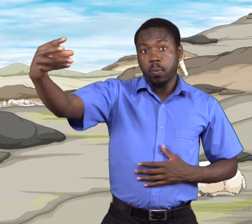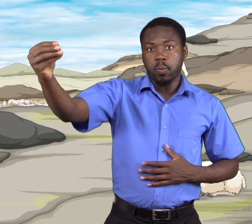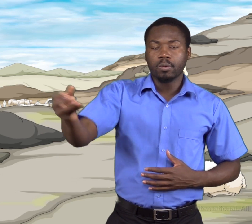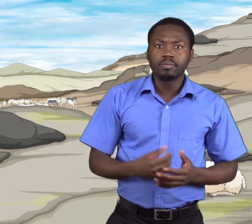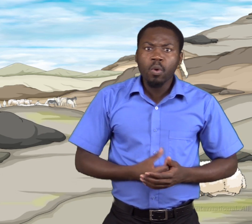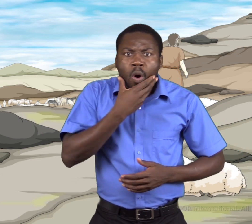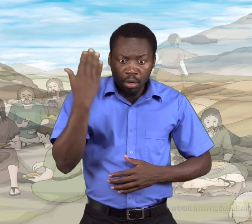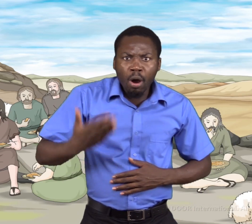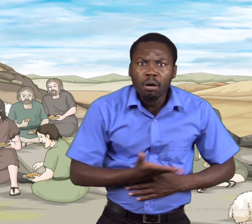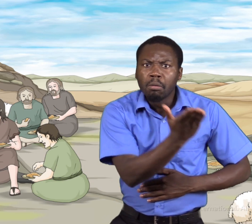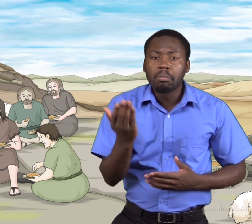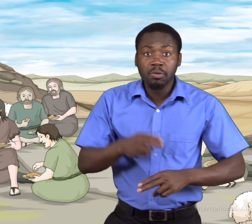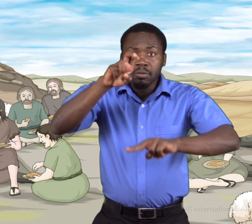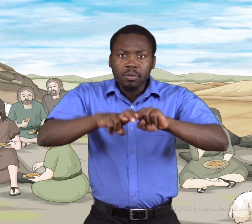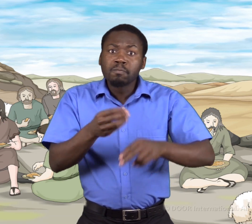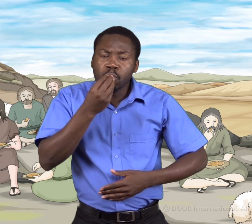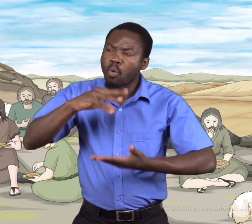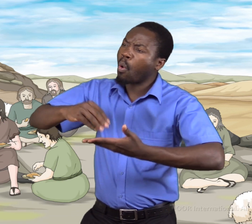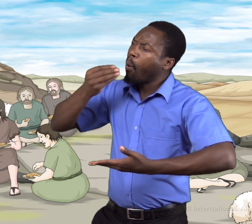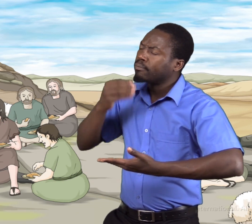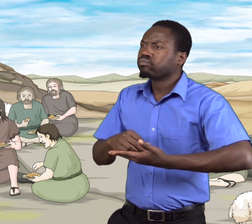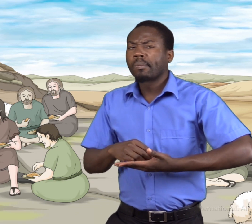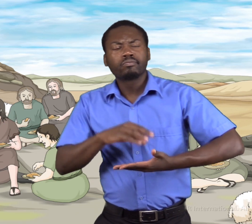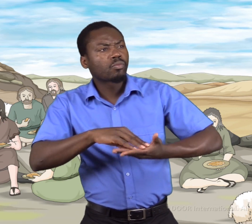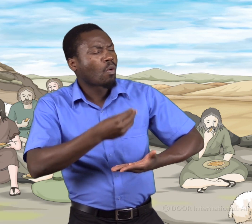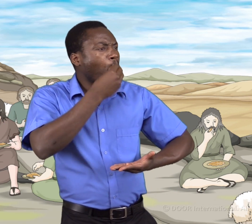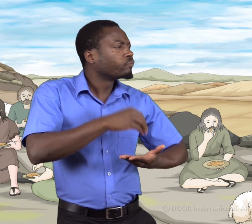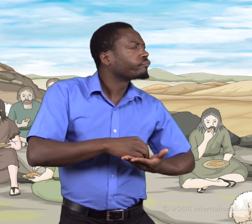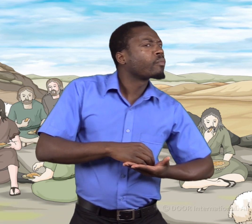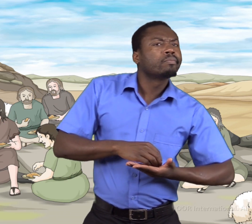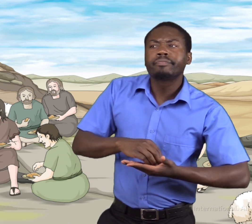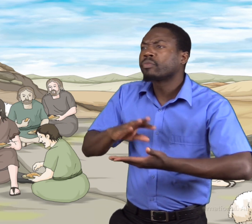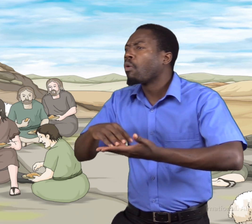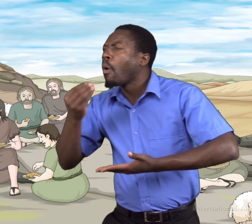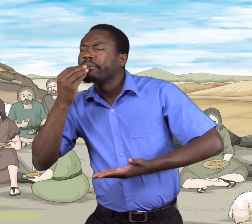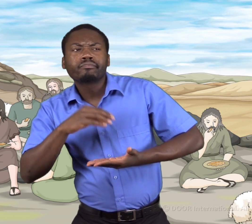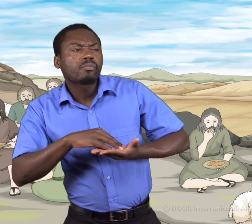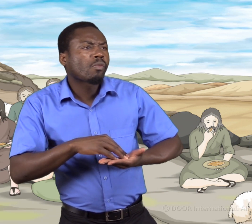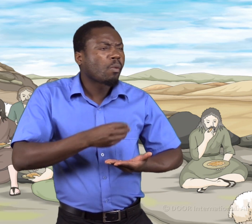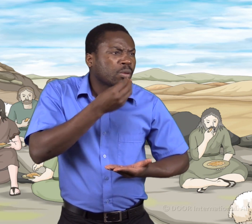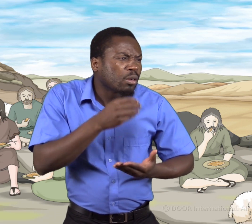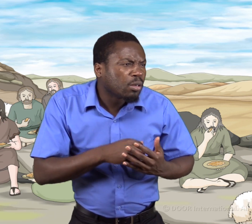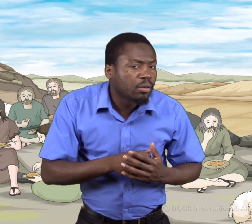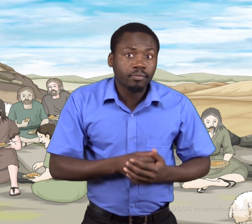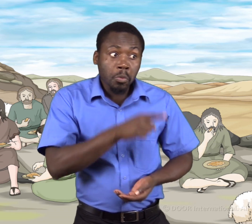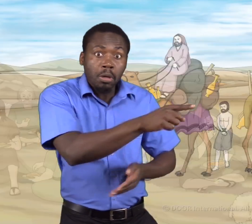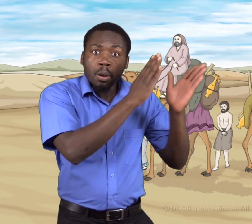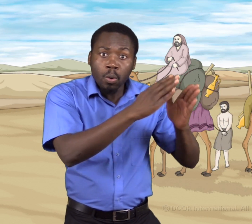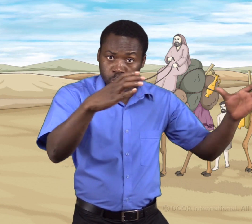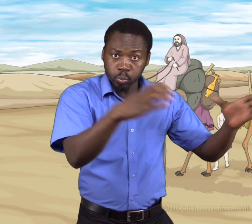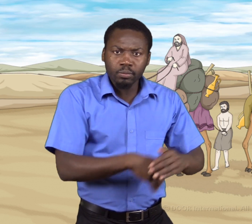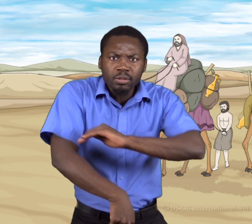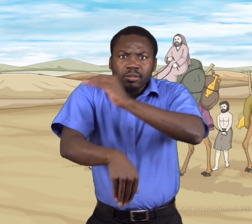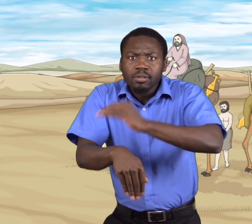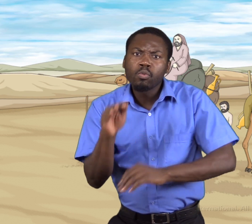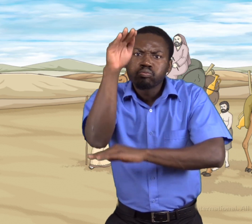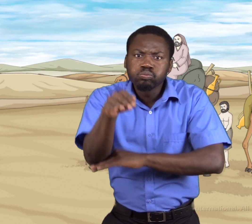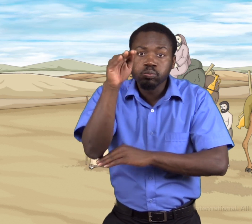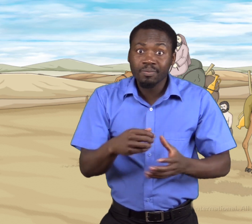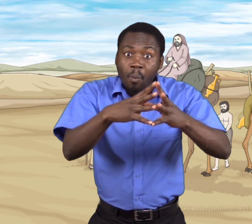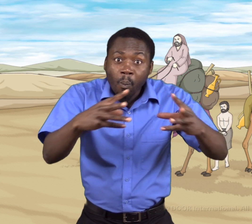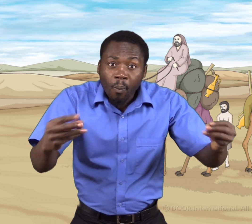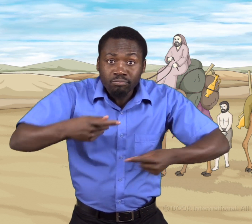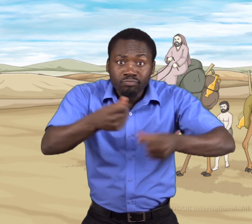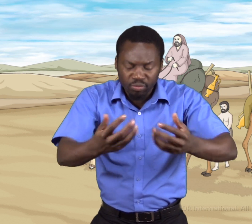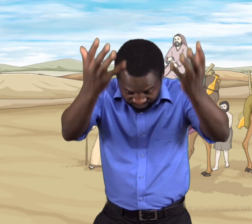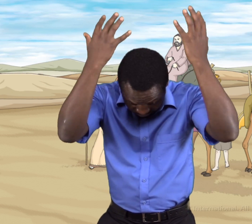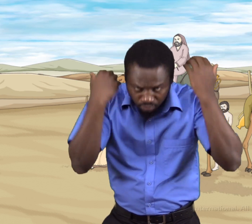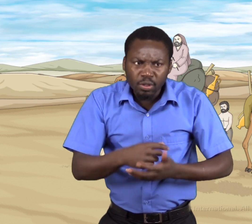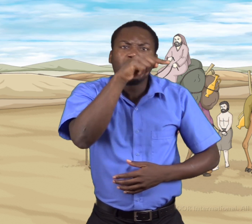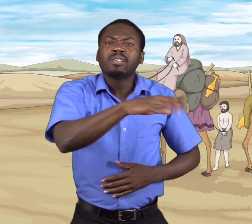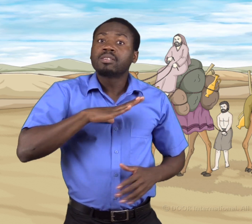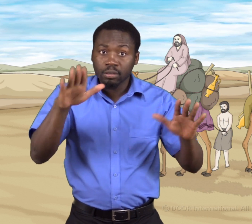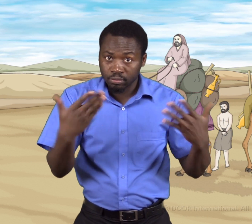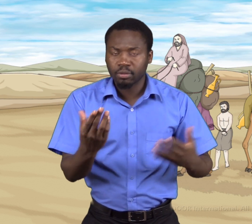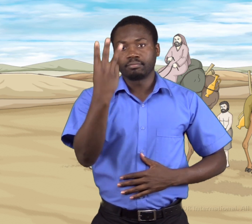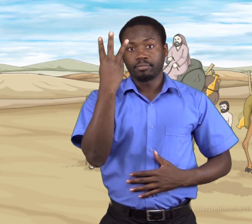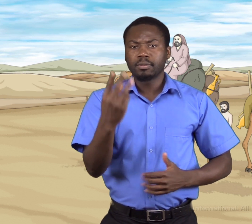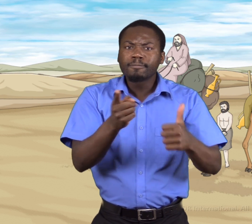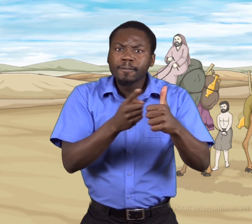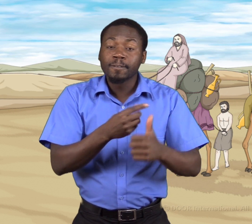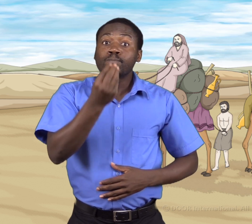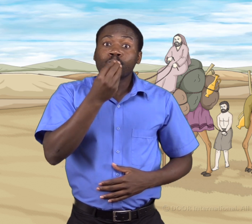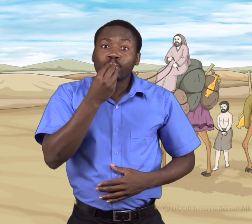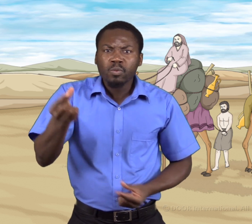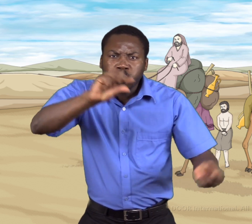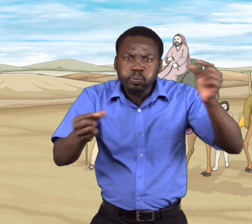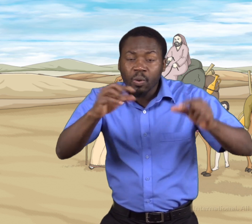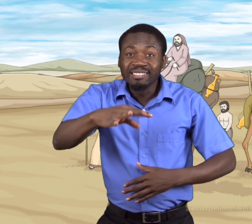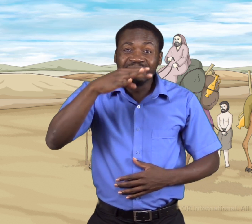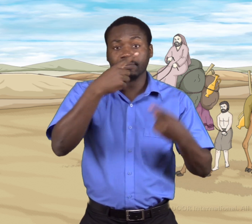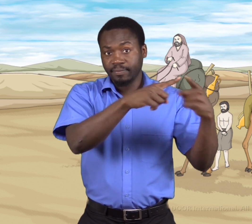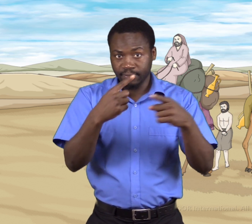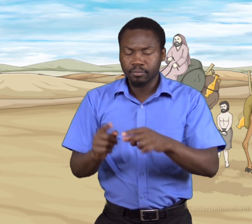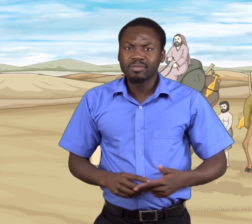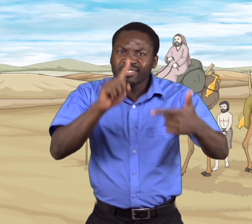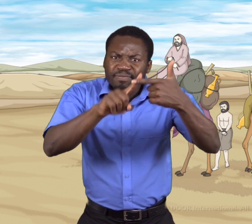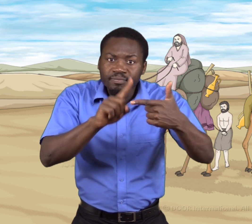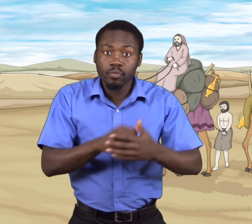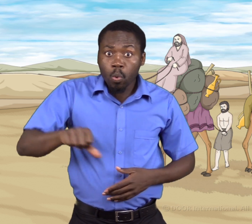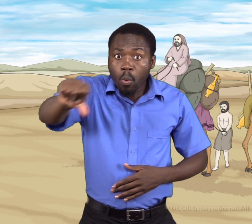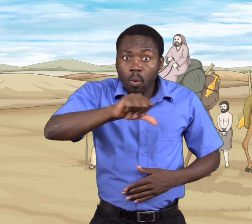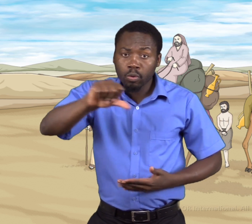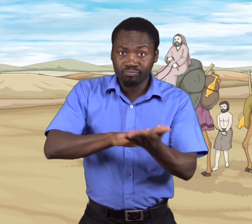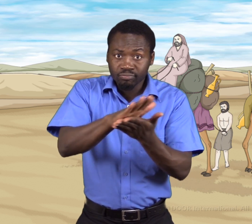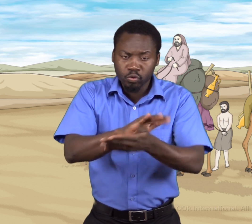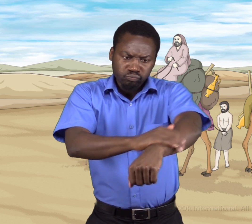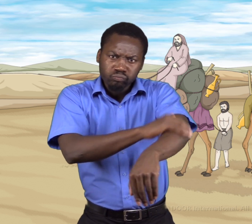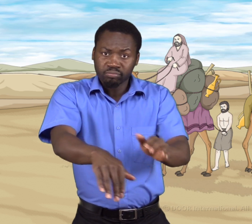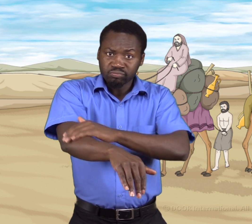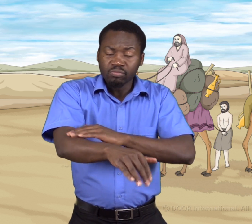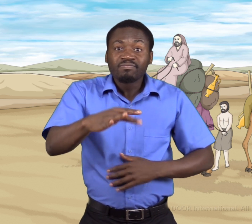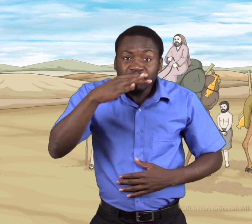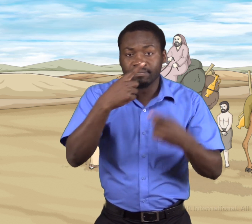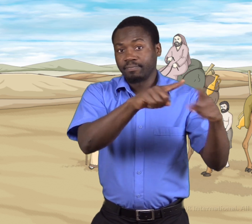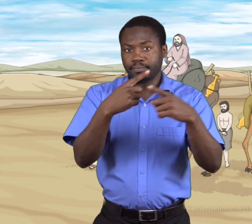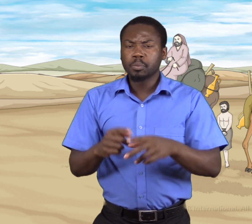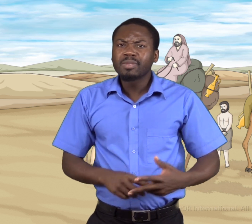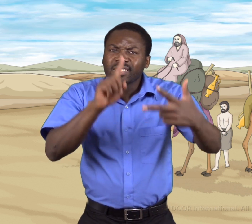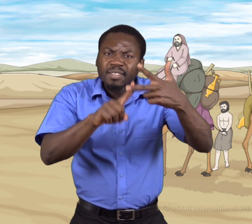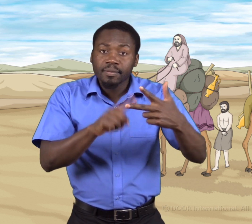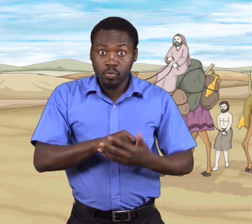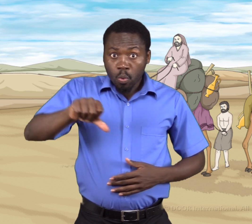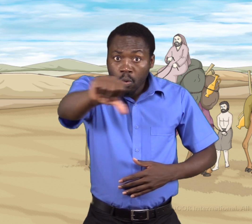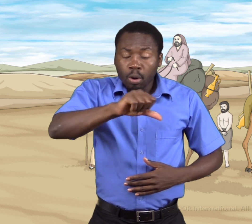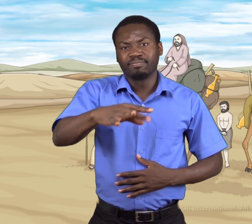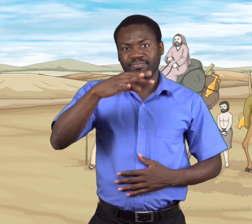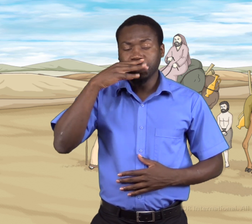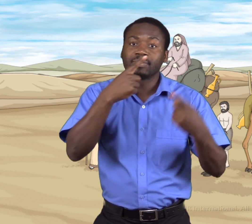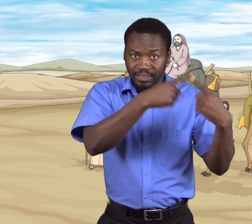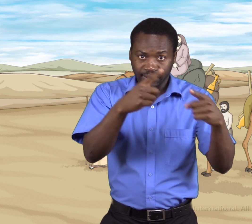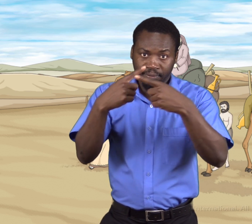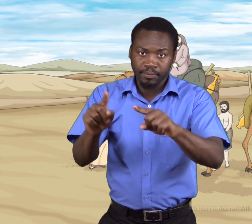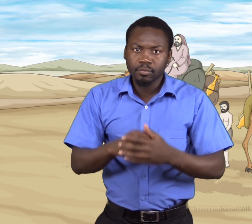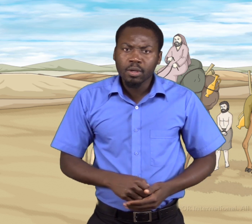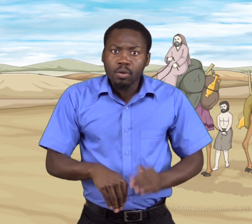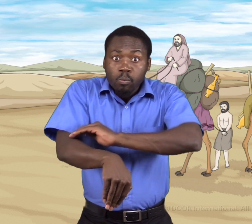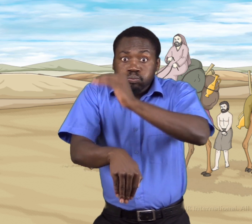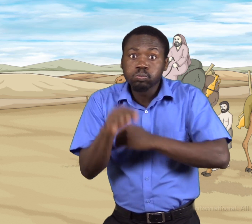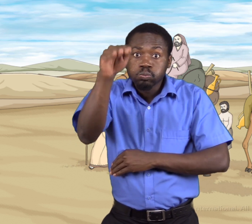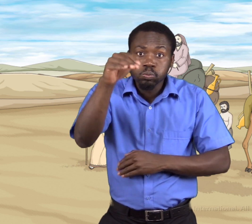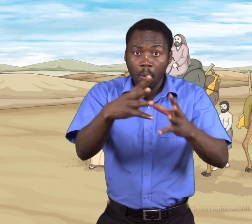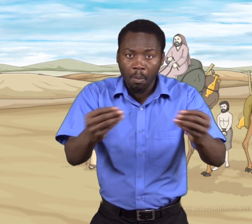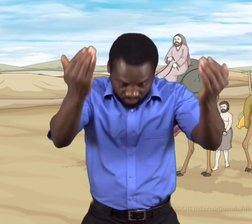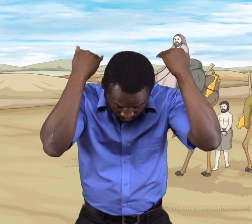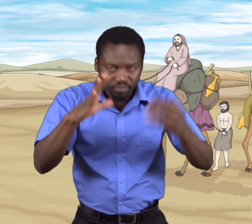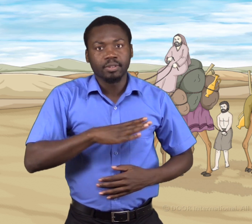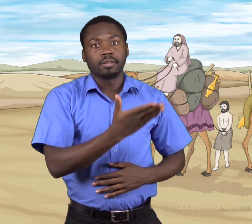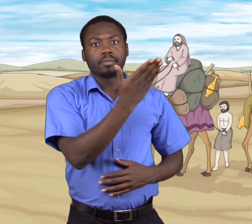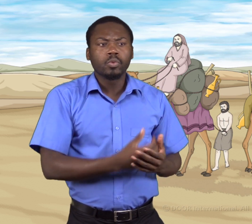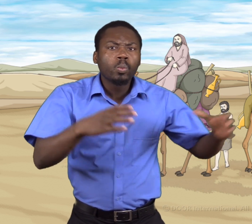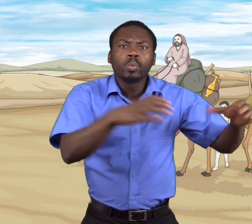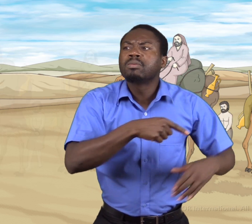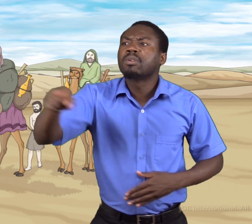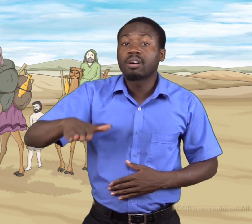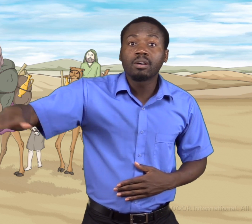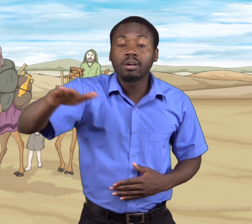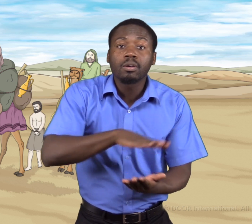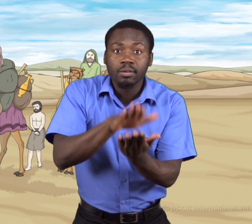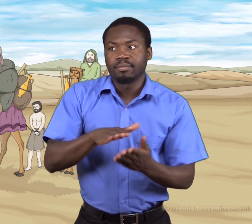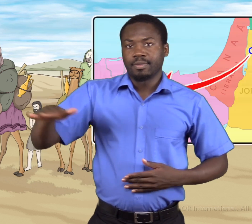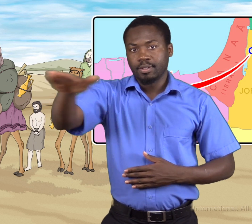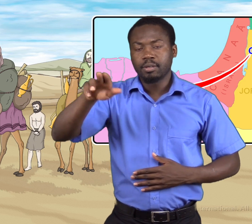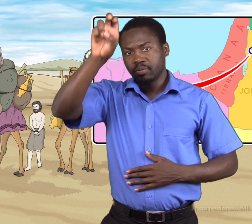And as they sat down to eat a meal, they looked up and saw a caravan of Ishmaelites coming from Gilead.